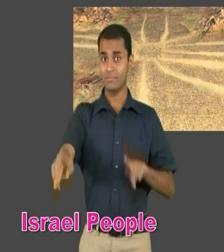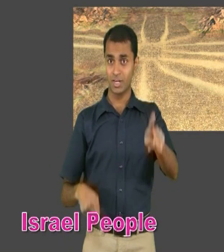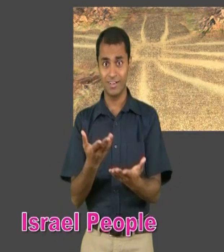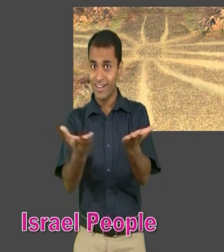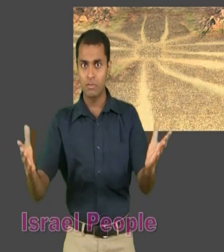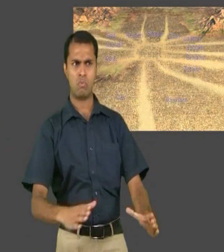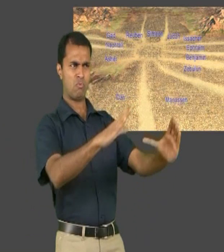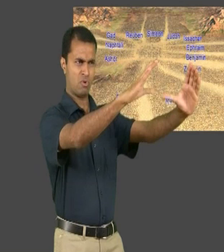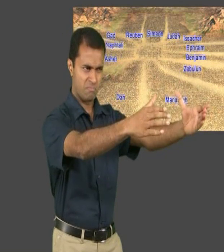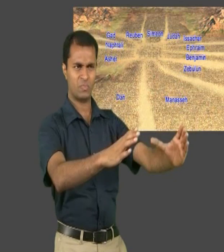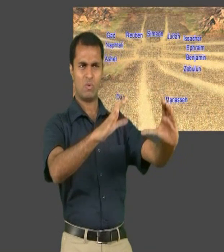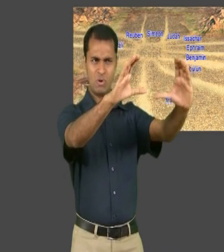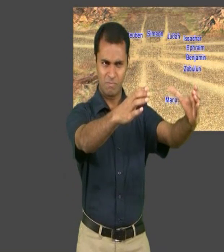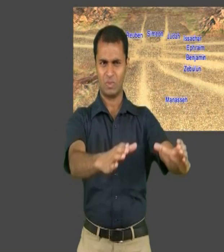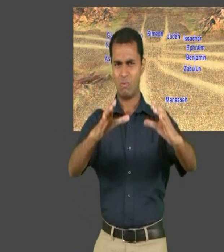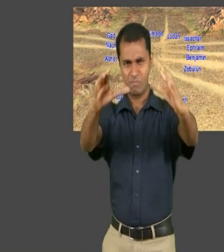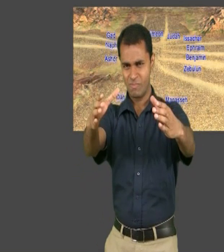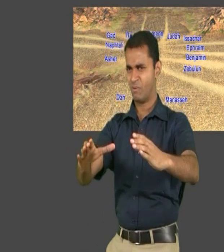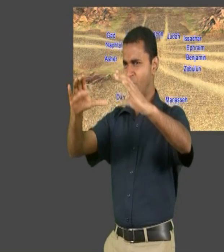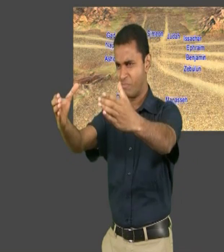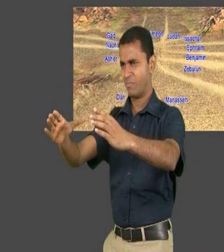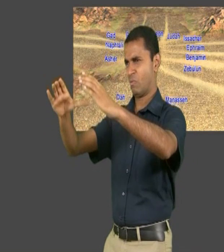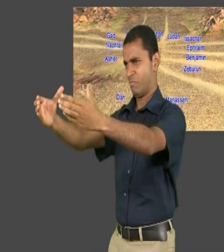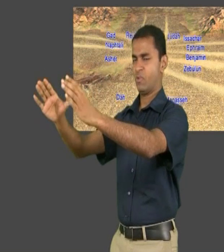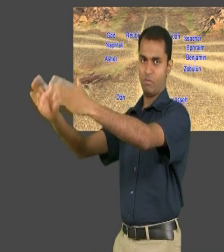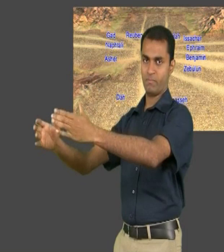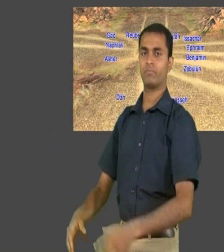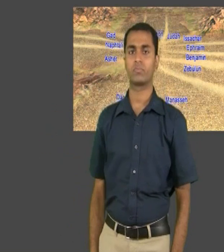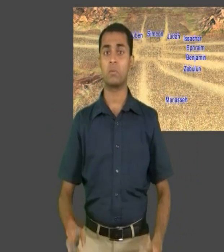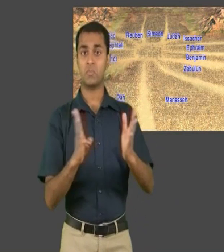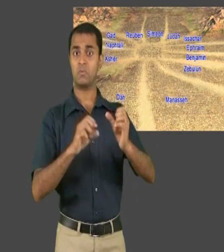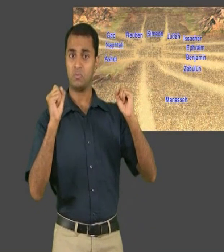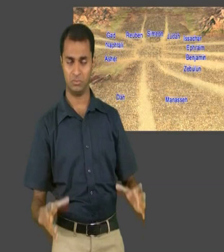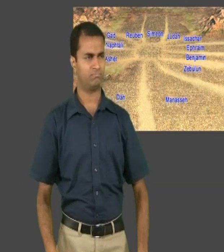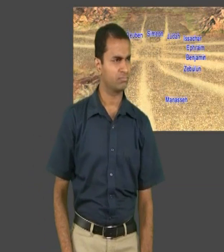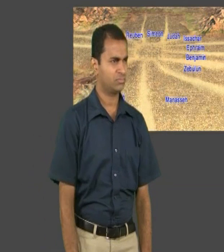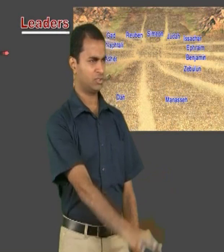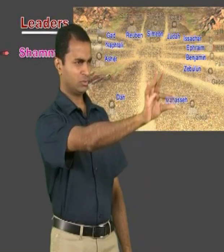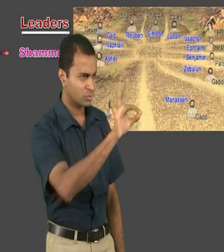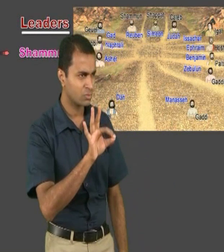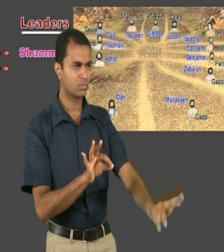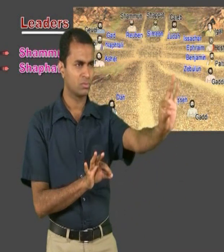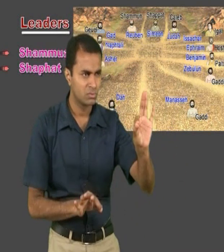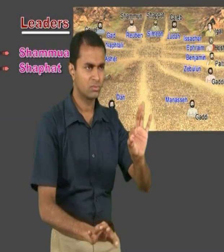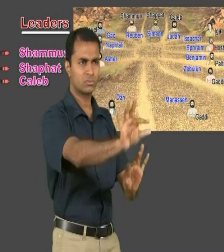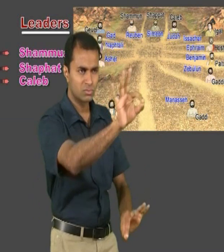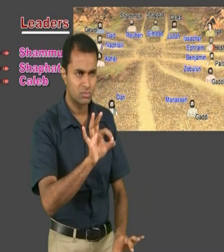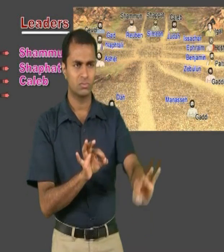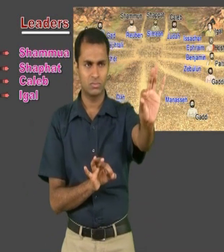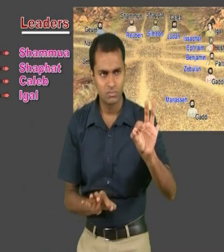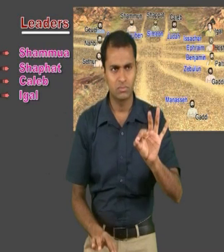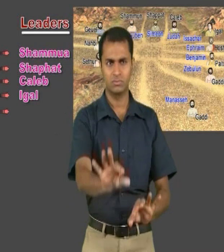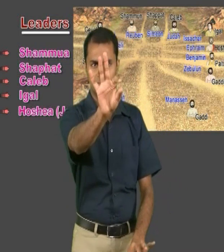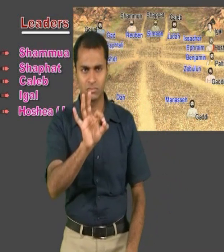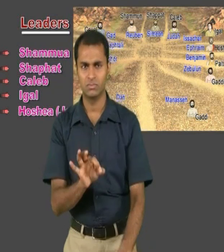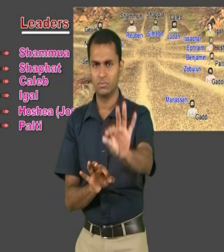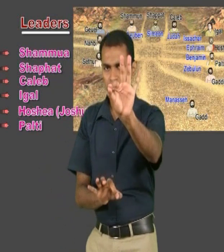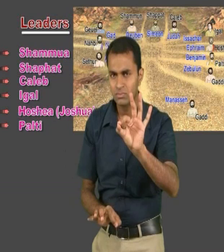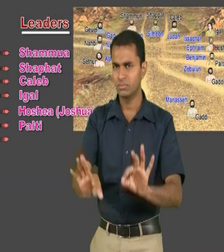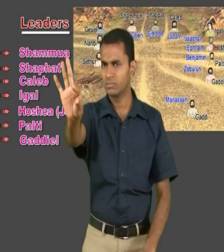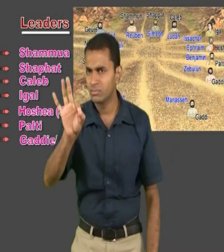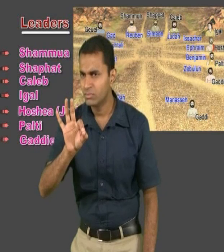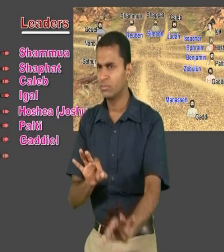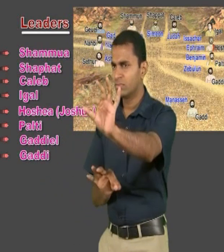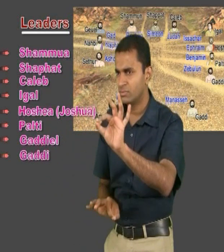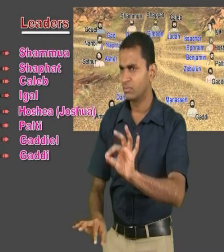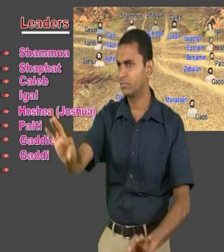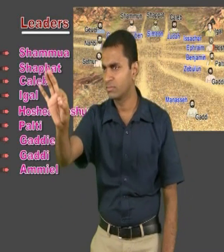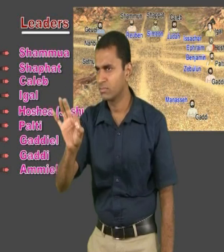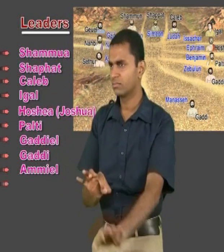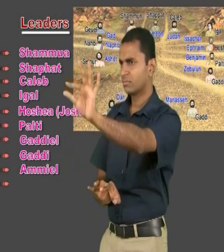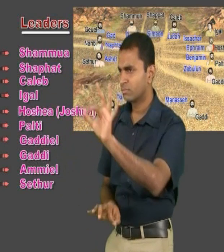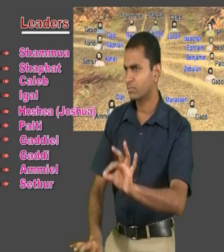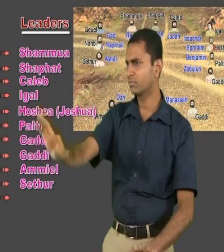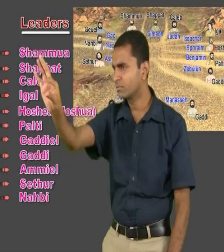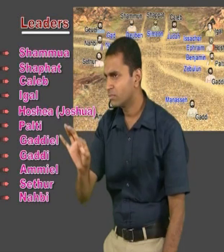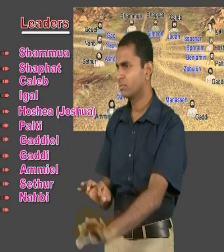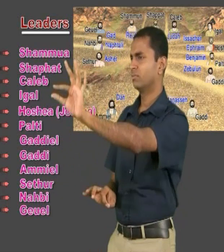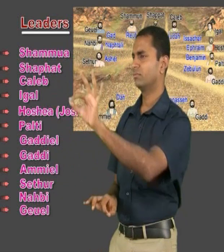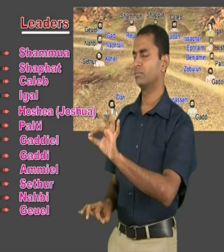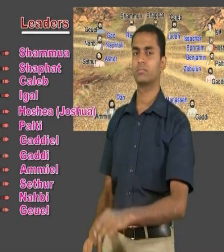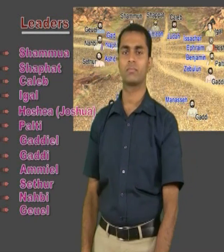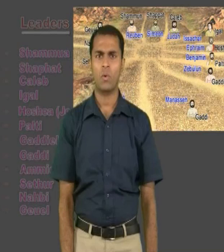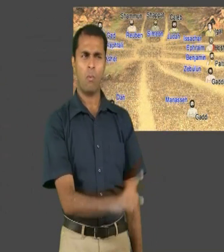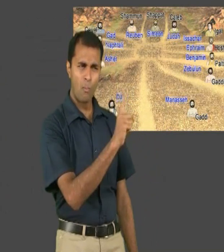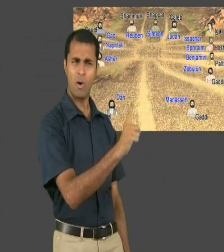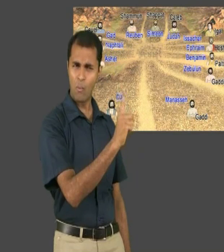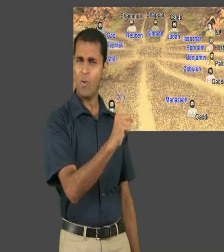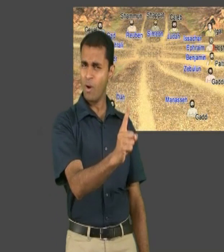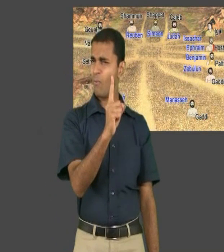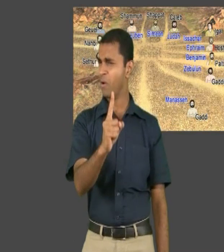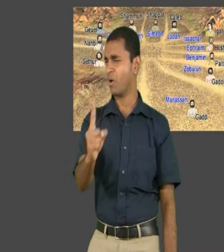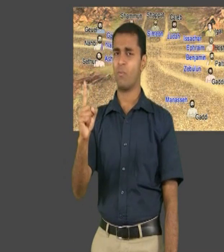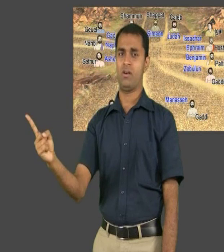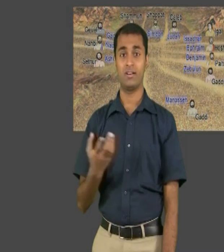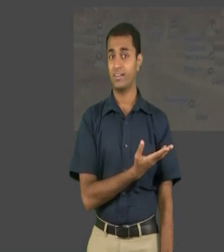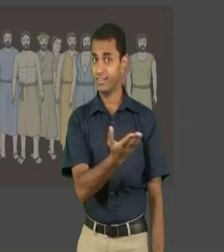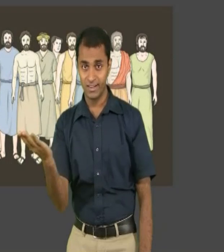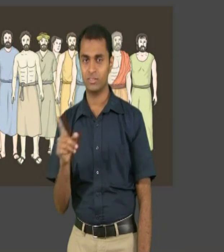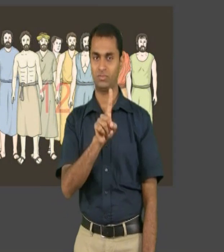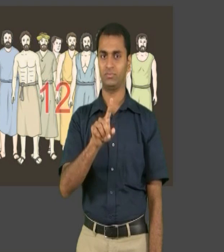All the men were leaders of the Israelites, and these were their names: From the tribe of Reuben, Shammua son of Zaccur; from the tribe of Simeon, Shaphat son of Hori; from the tribe of Judah, Caleb son of Jephunneh; from the tribe of Issachar, Igal son of Joseph; from the tribe of Ephraim, Hoshea son of Nun; from the tribe of Benjamin, Palti son of Raphu; from the tribe of Zebulun, Gaddiel son of Sodi; from the tribe of Manasseh (a tribe of Joseph), Gaddi son of Susi; from the tribe of Dan, Ammiel son of Gemalli; from the tribe of Asher, Sethur son of Michael; from the tribe of Naphtali, Nahbi son of Vophsi; and from the tribe of Gad, Geuel son of Machi.